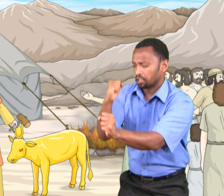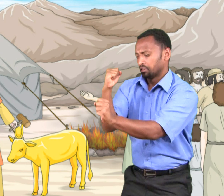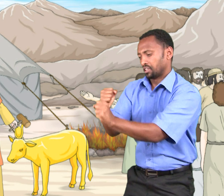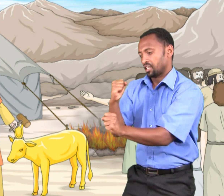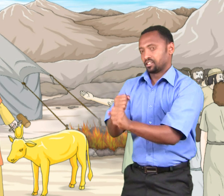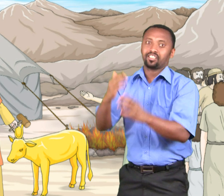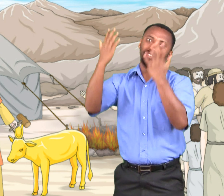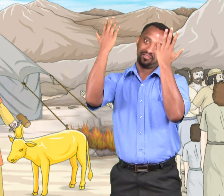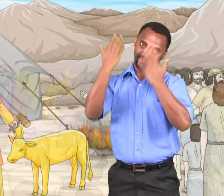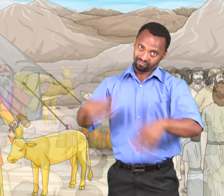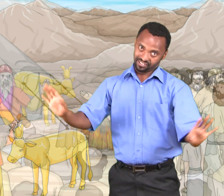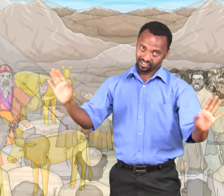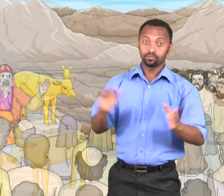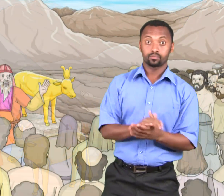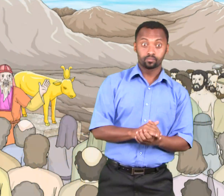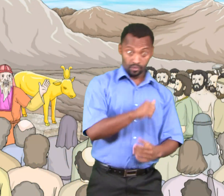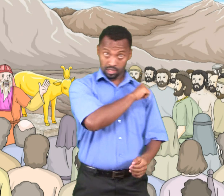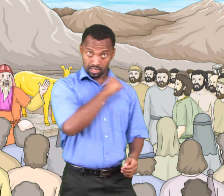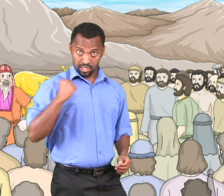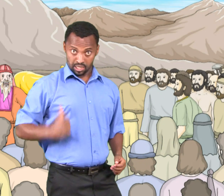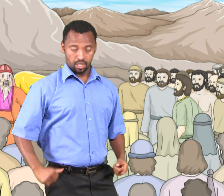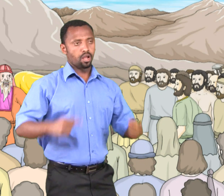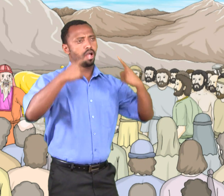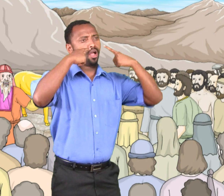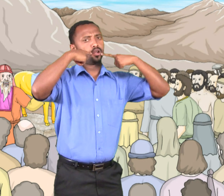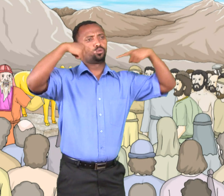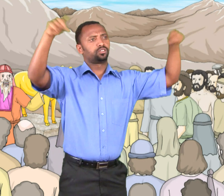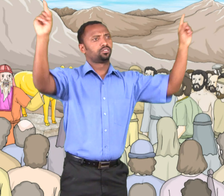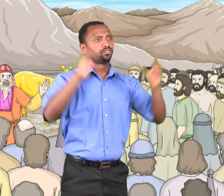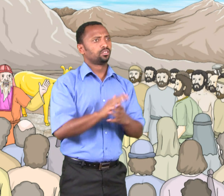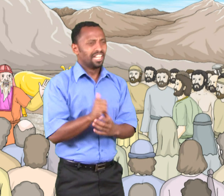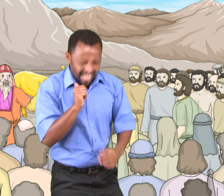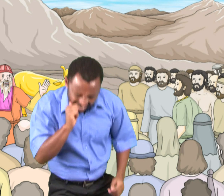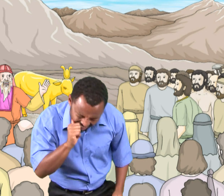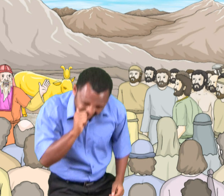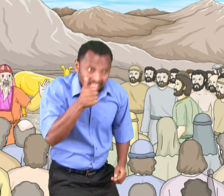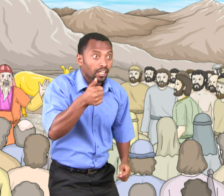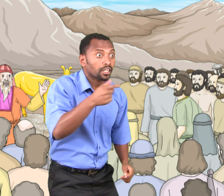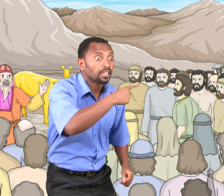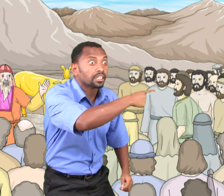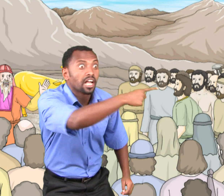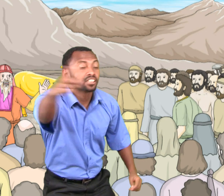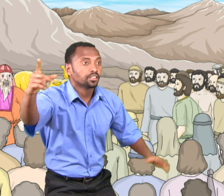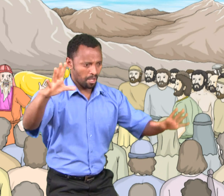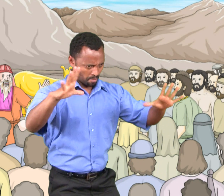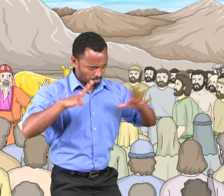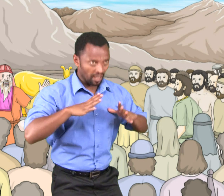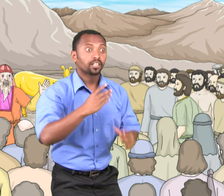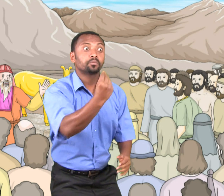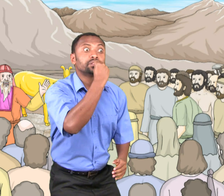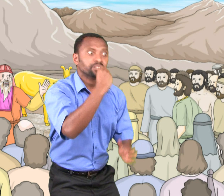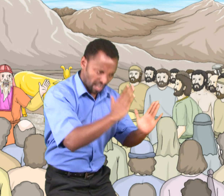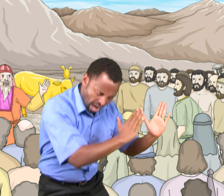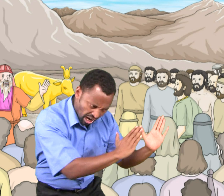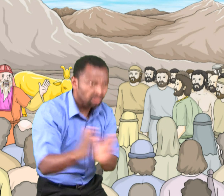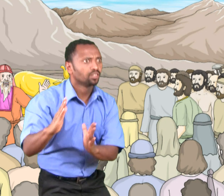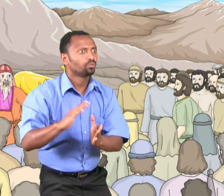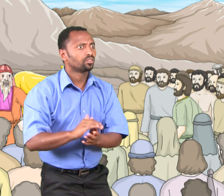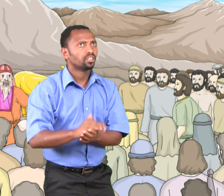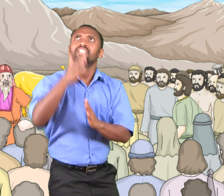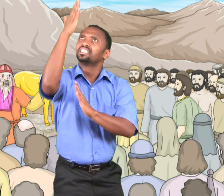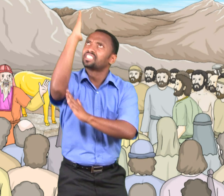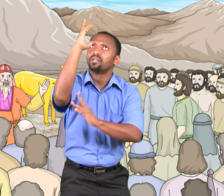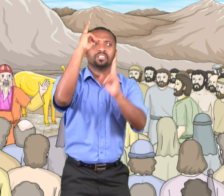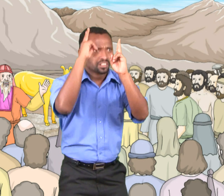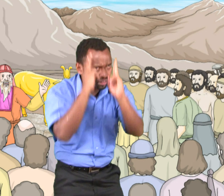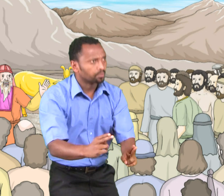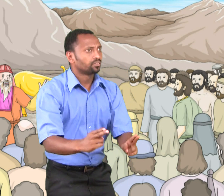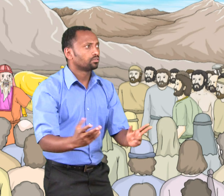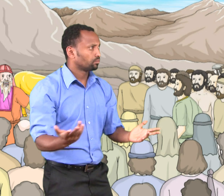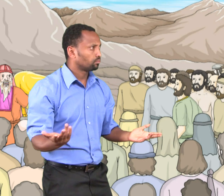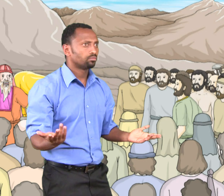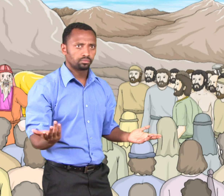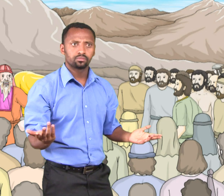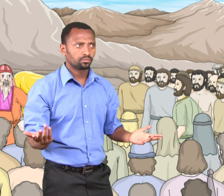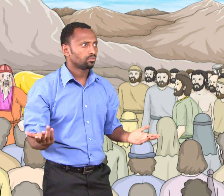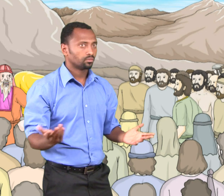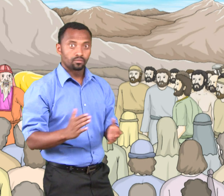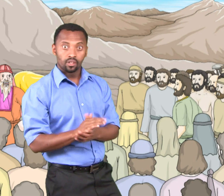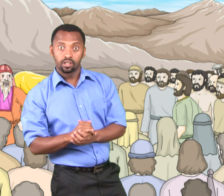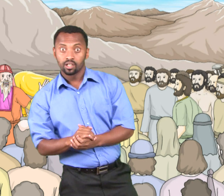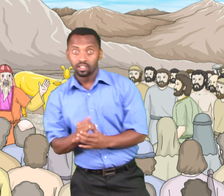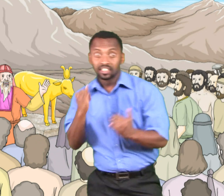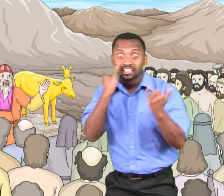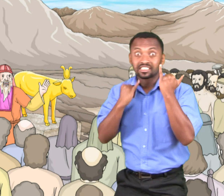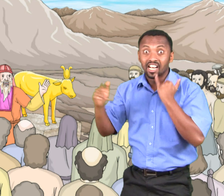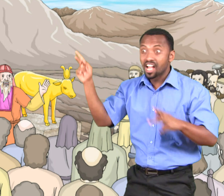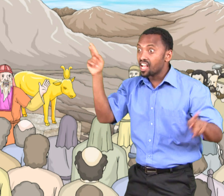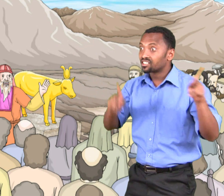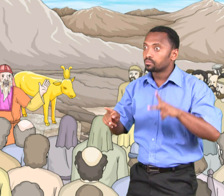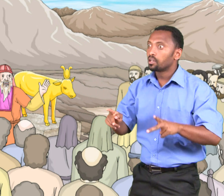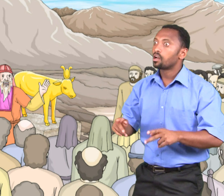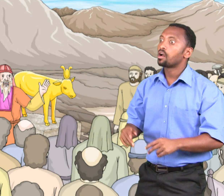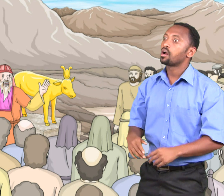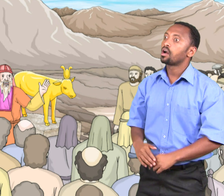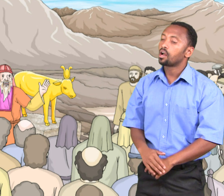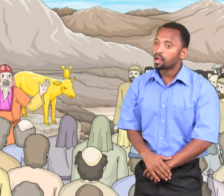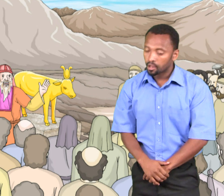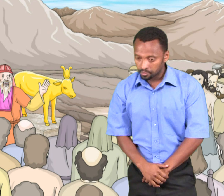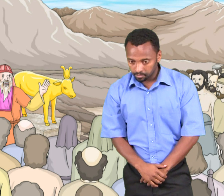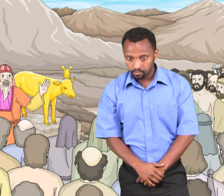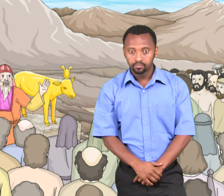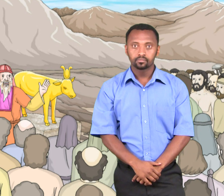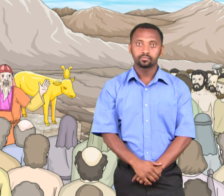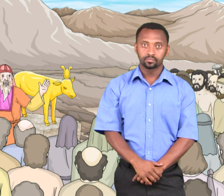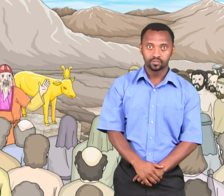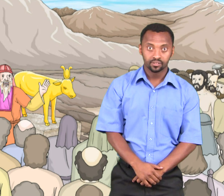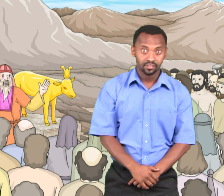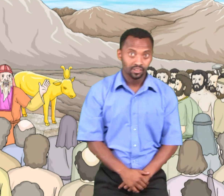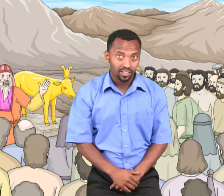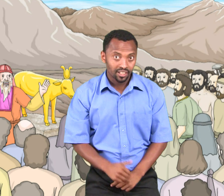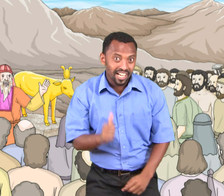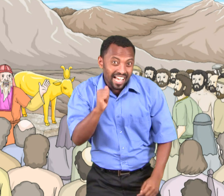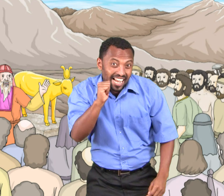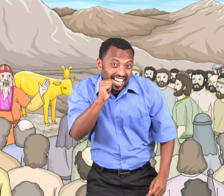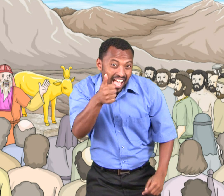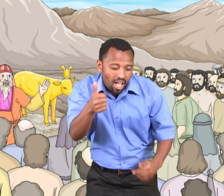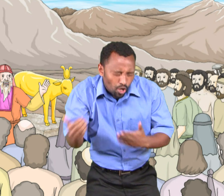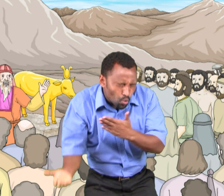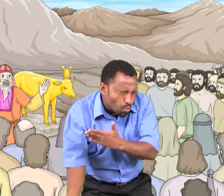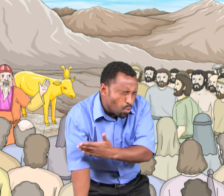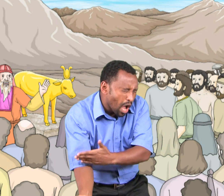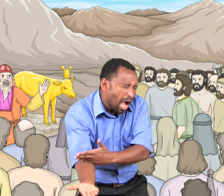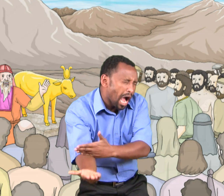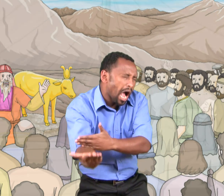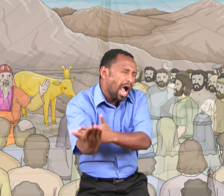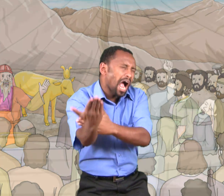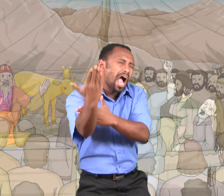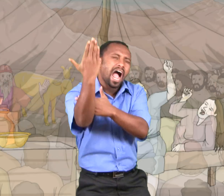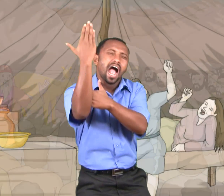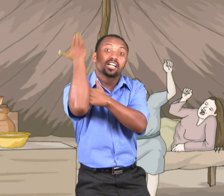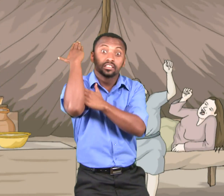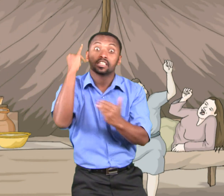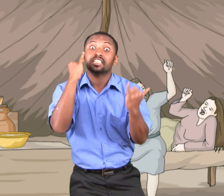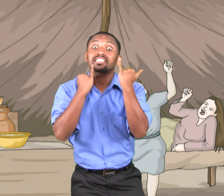When Aaron saw this, he built an altar before the calf and proclaimed: “Tomorrow shall be a feast to the LORD.”